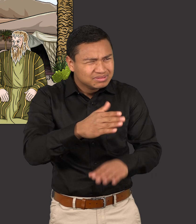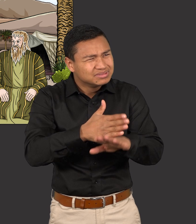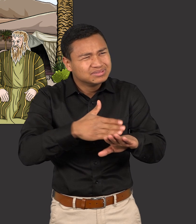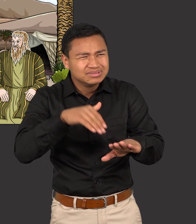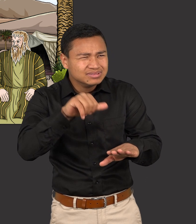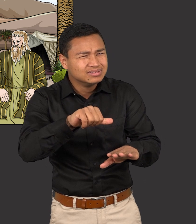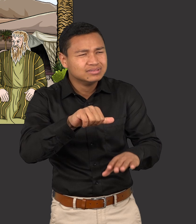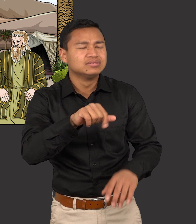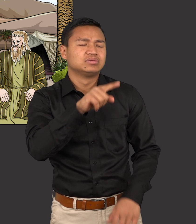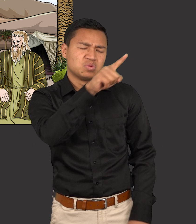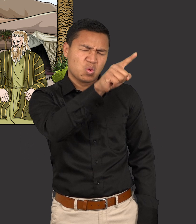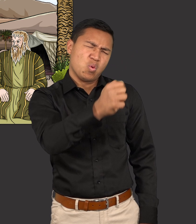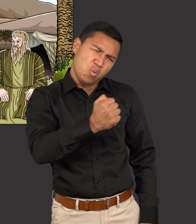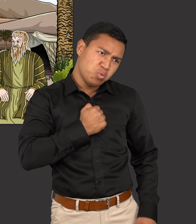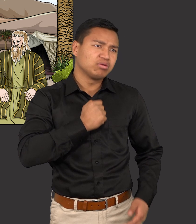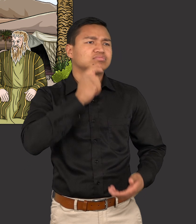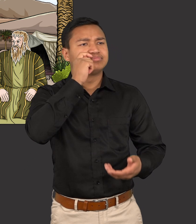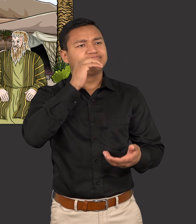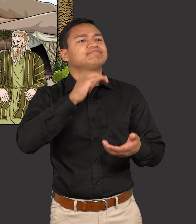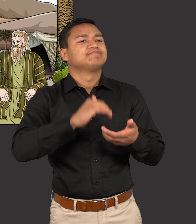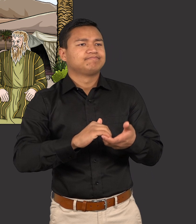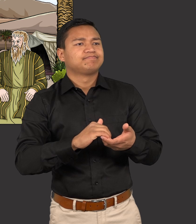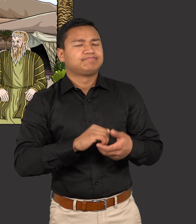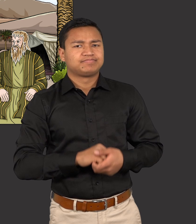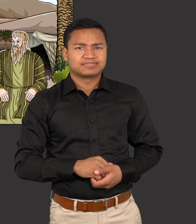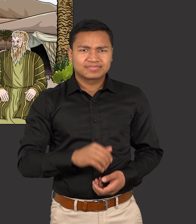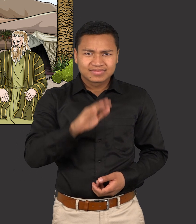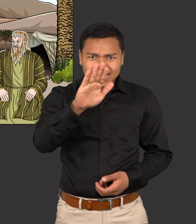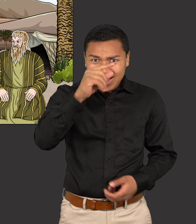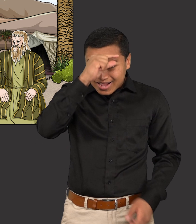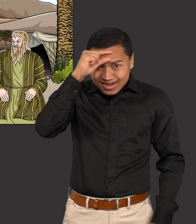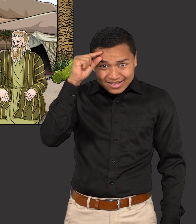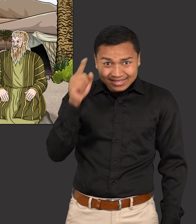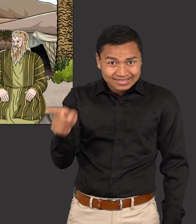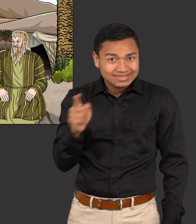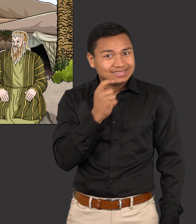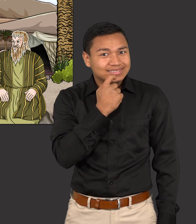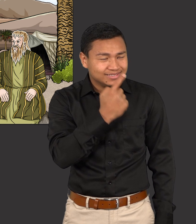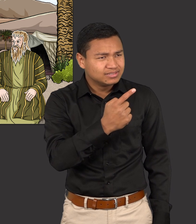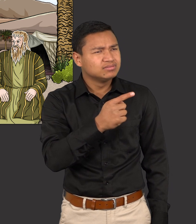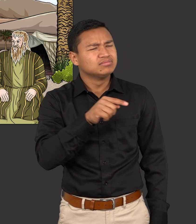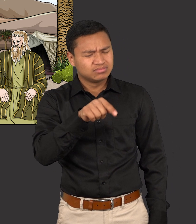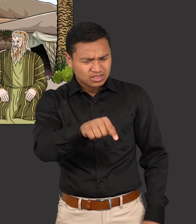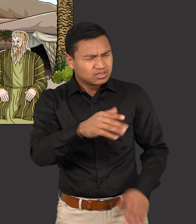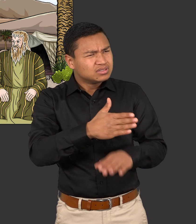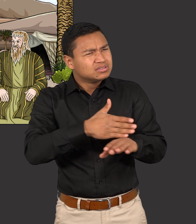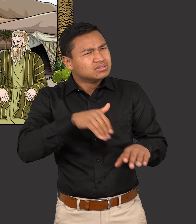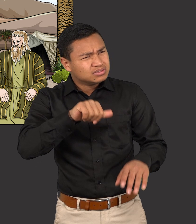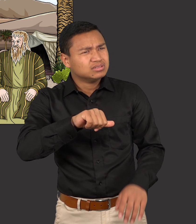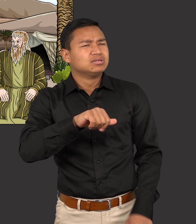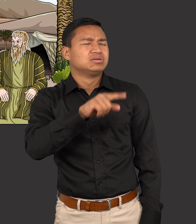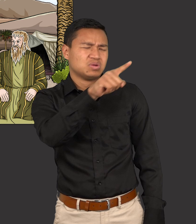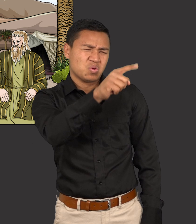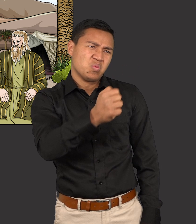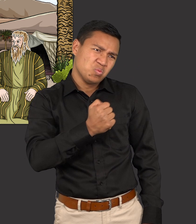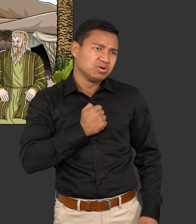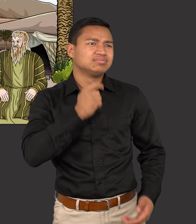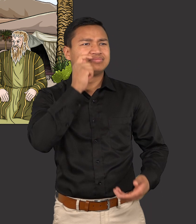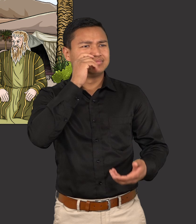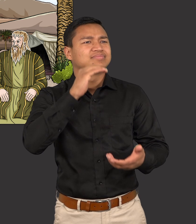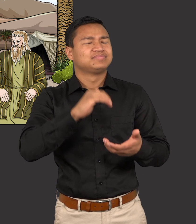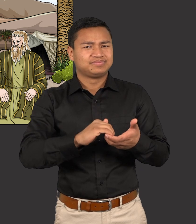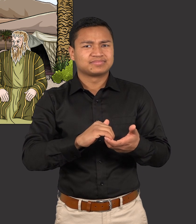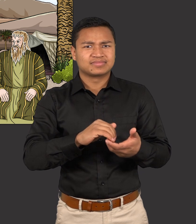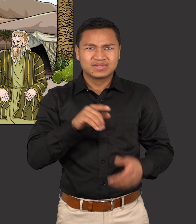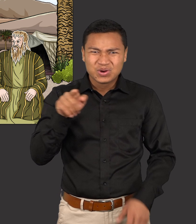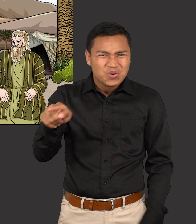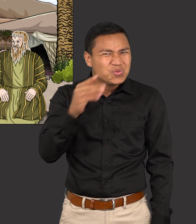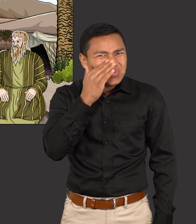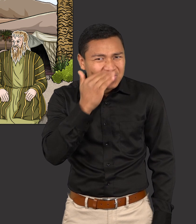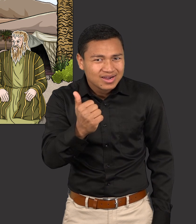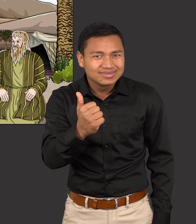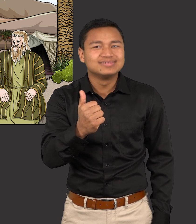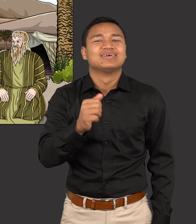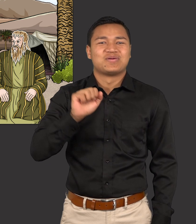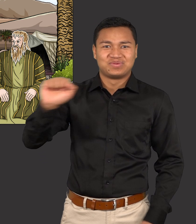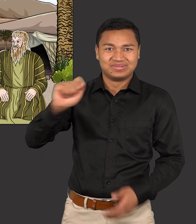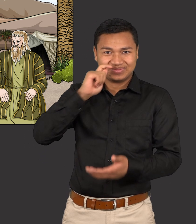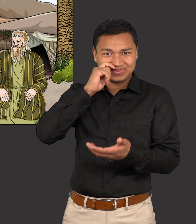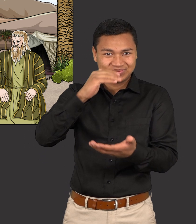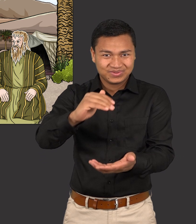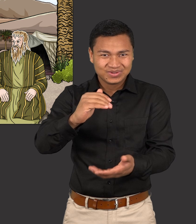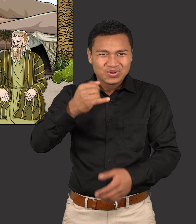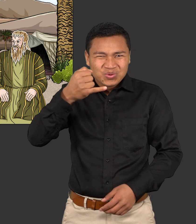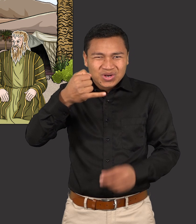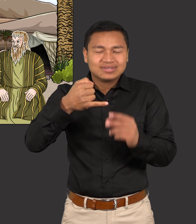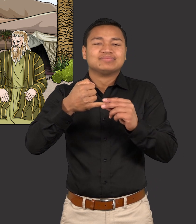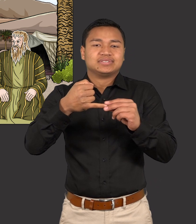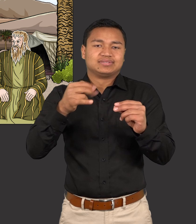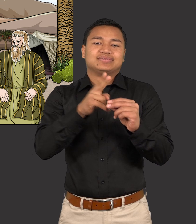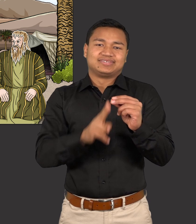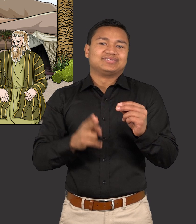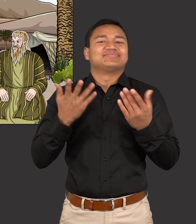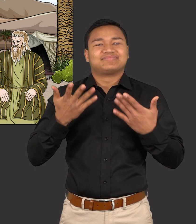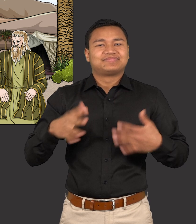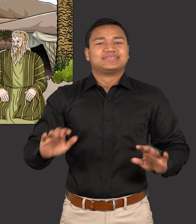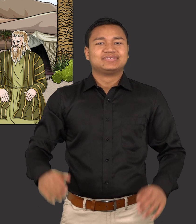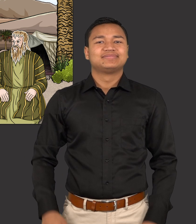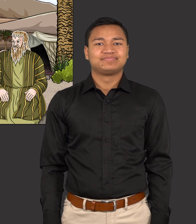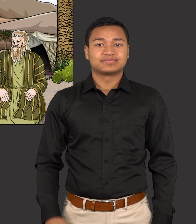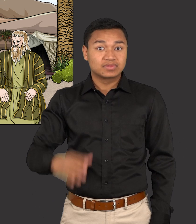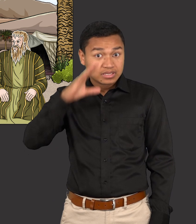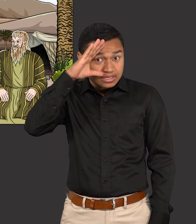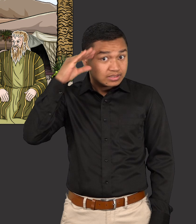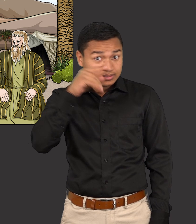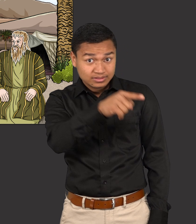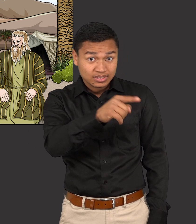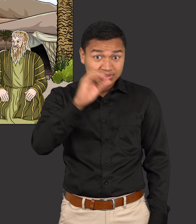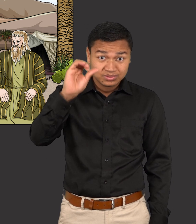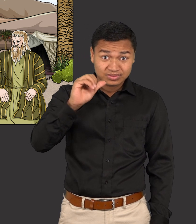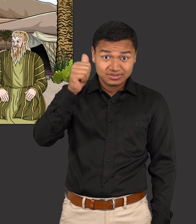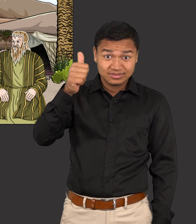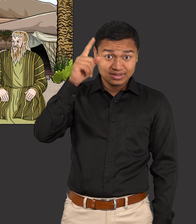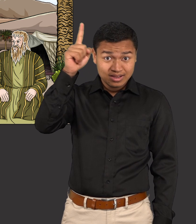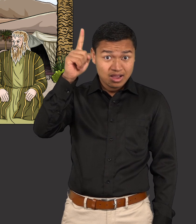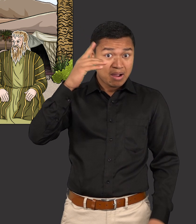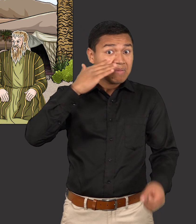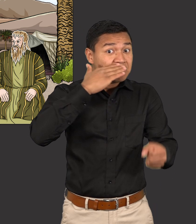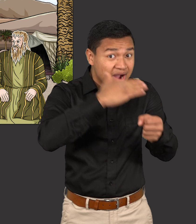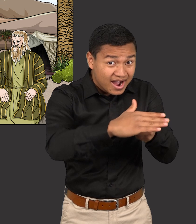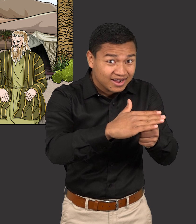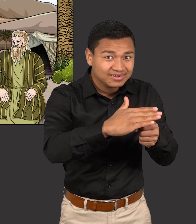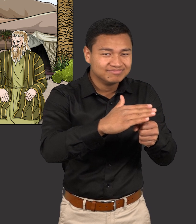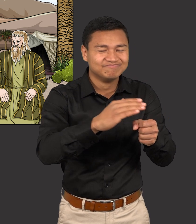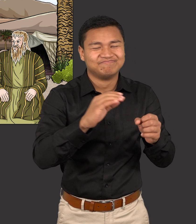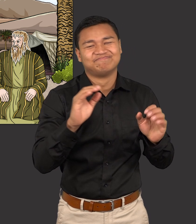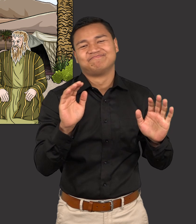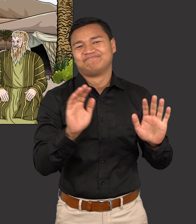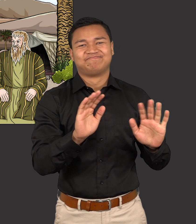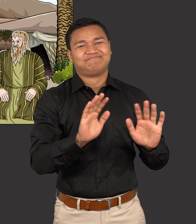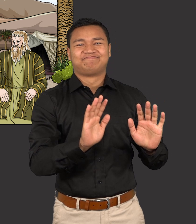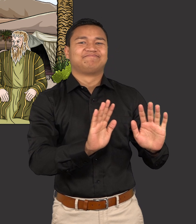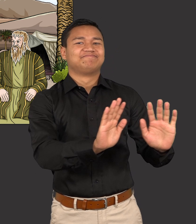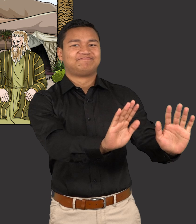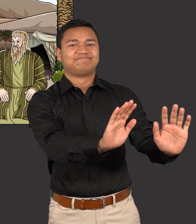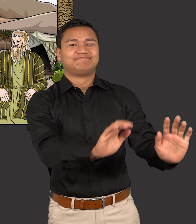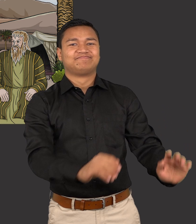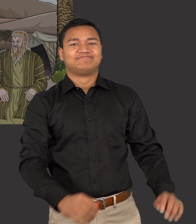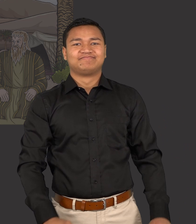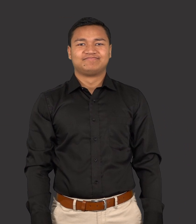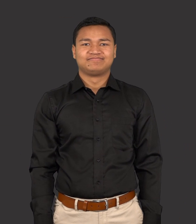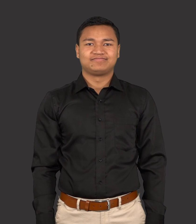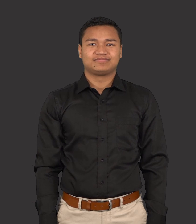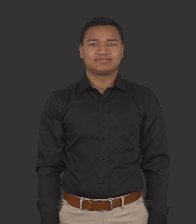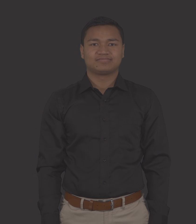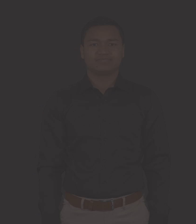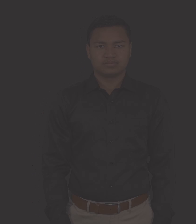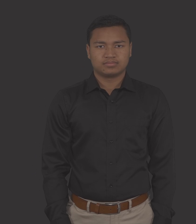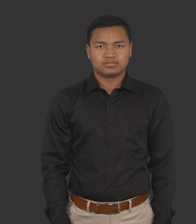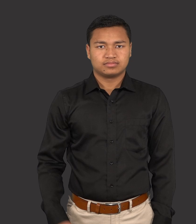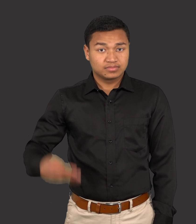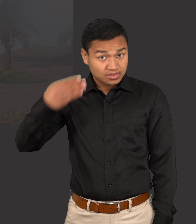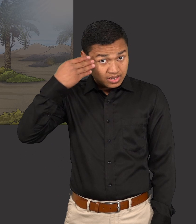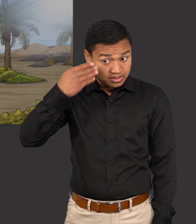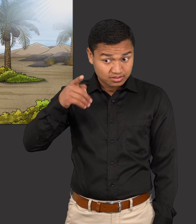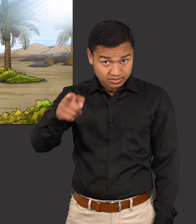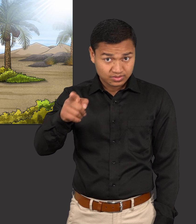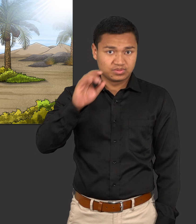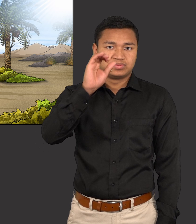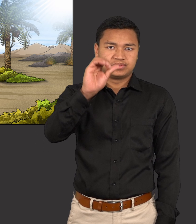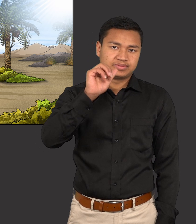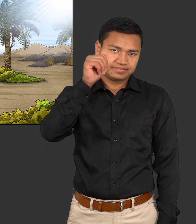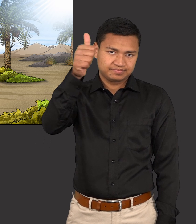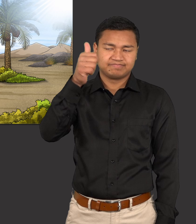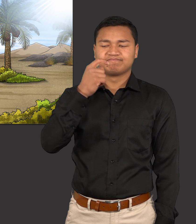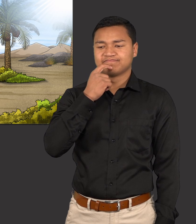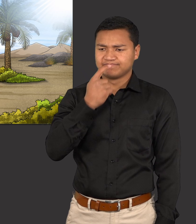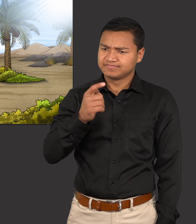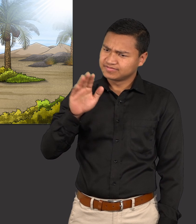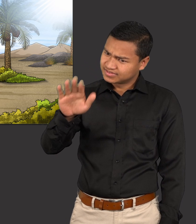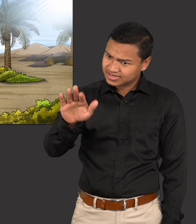“Surely you are a bridegroom of blood to me,” she said. So the LORD let him alone.